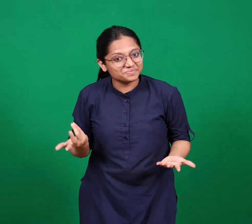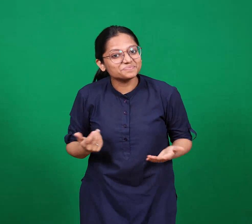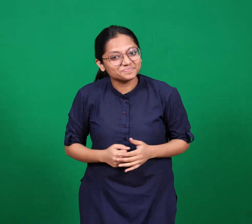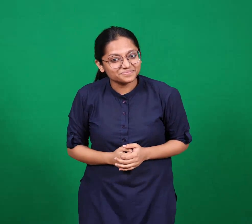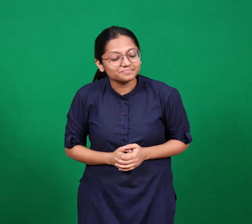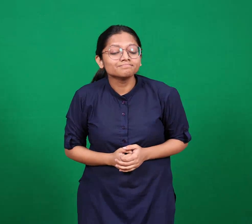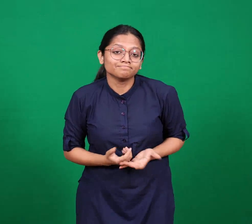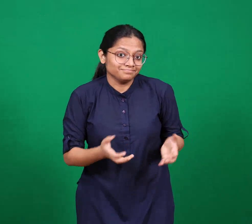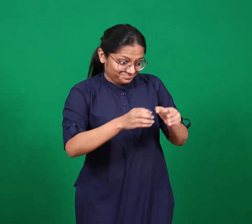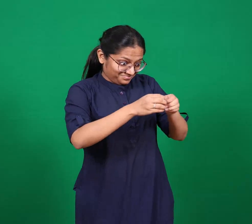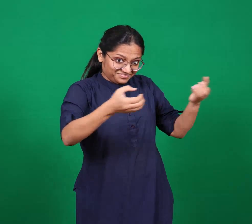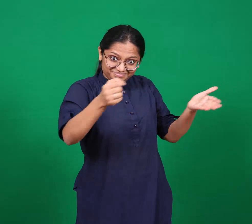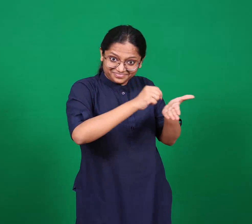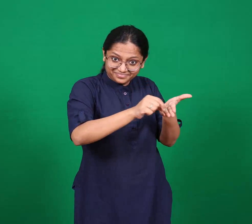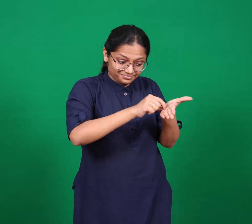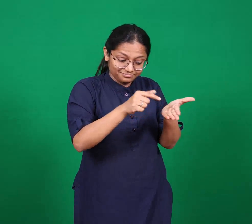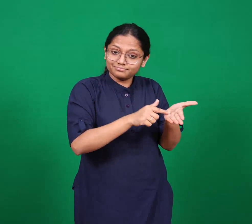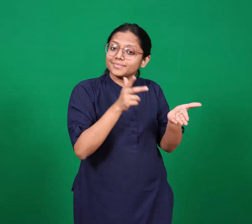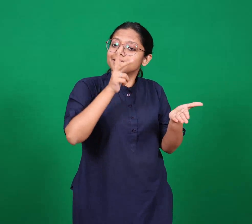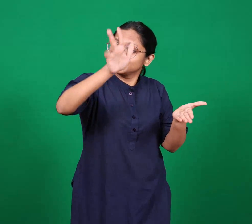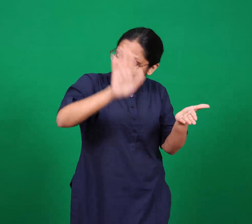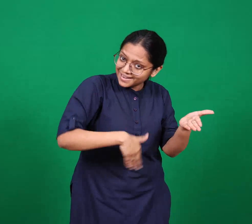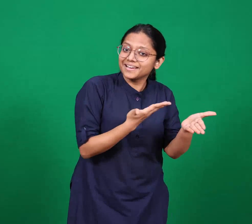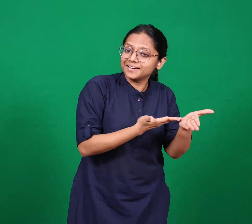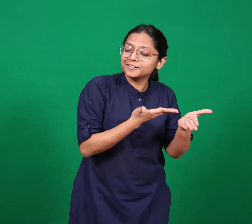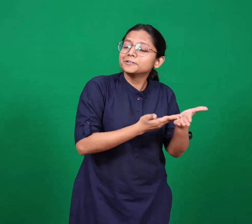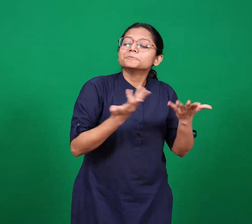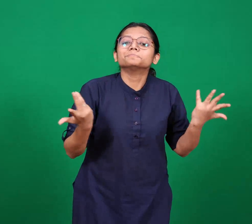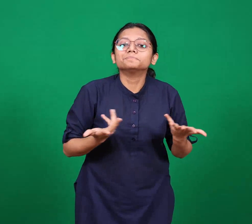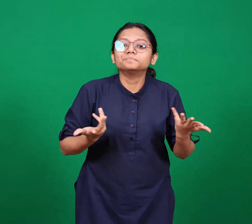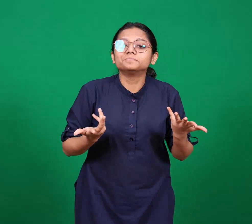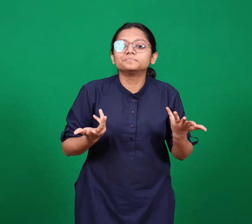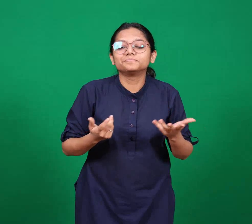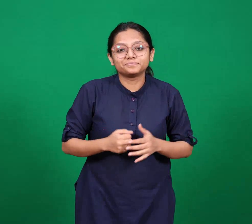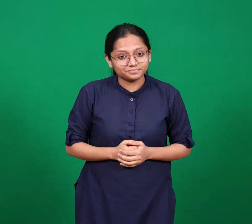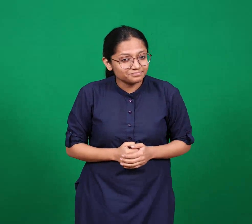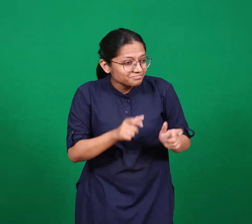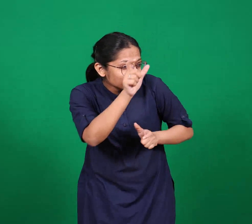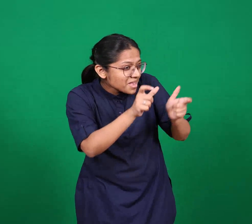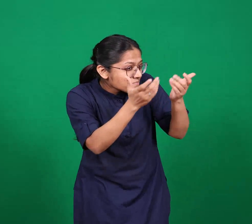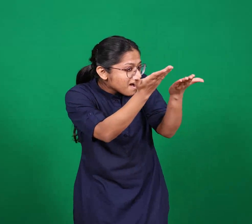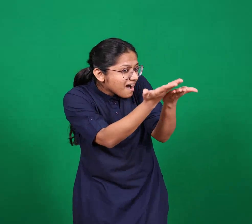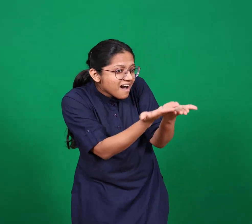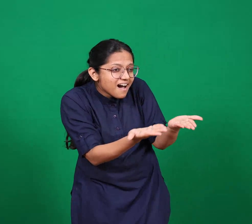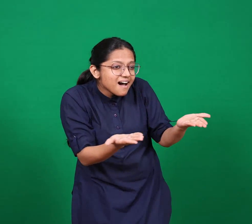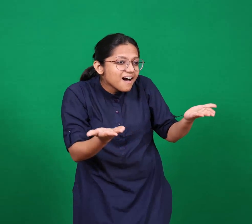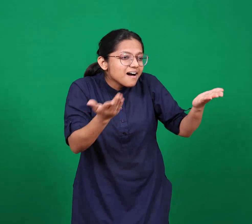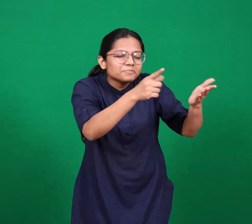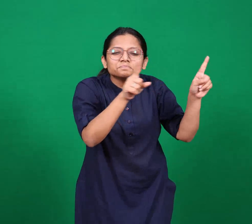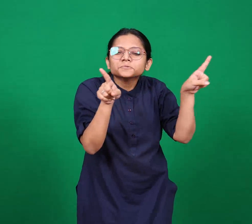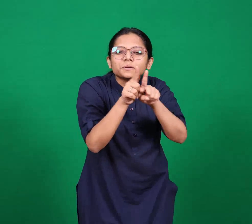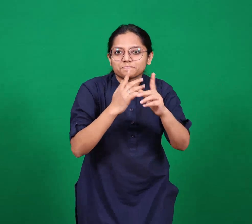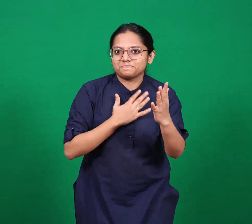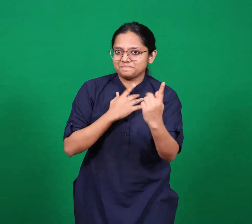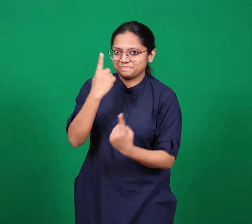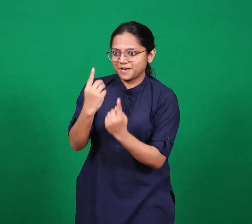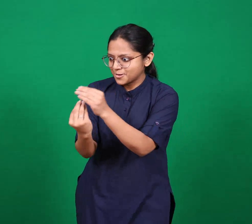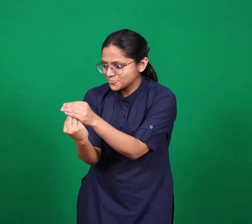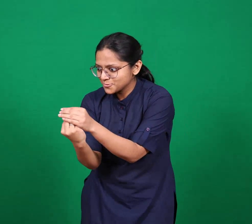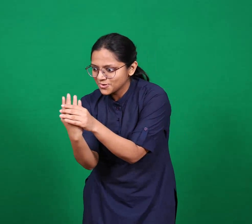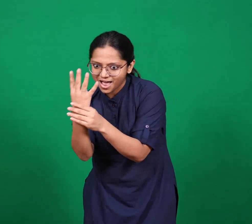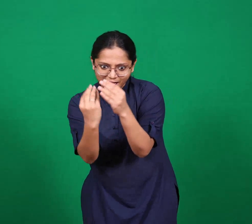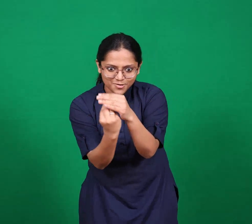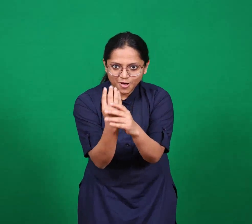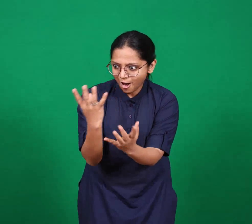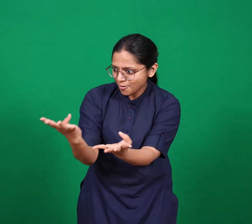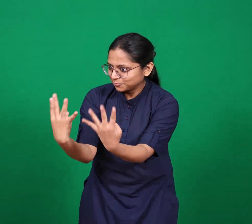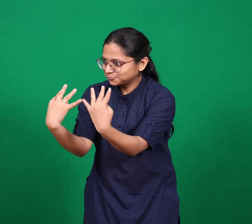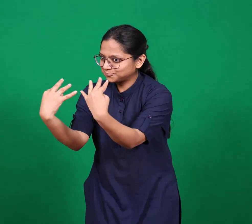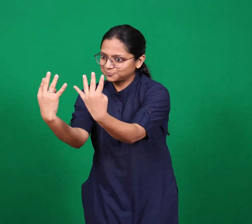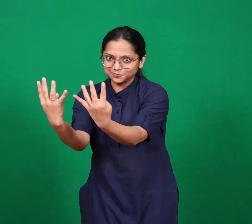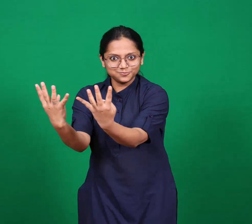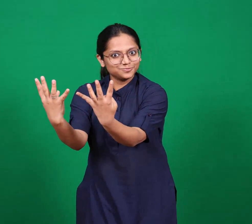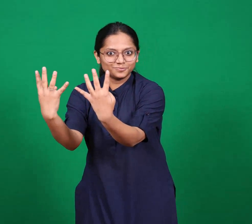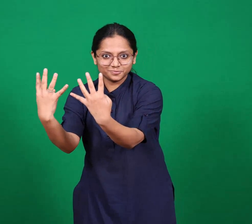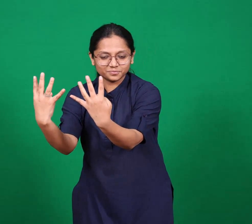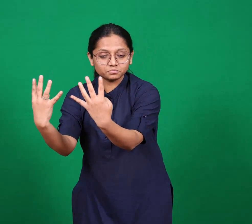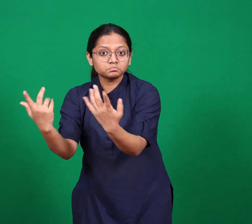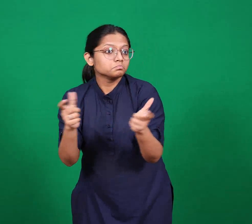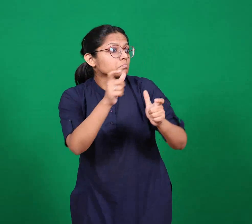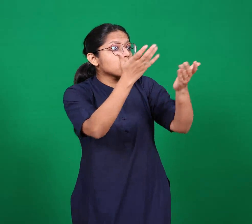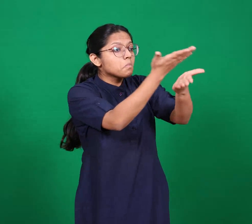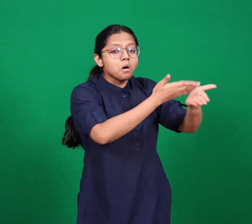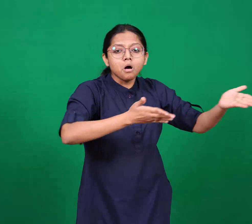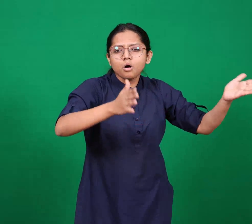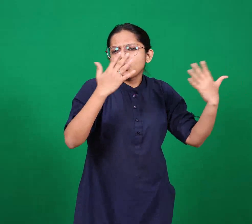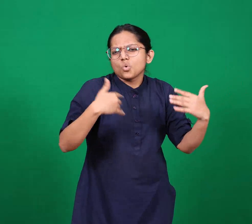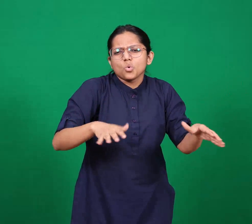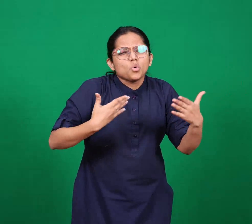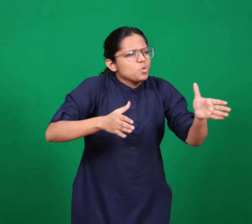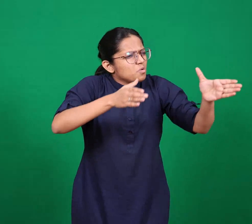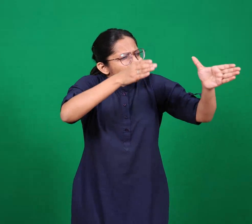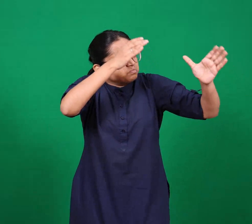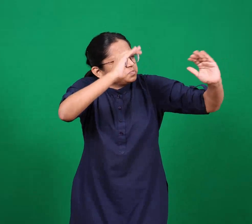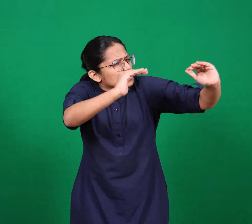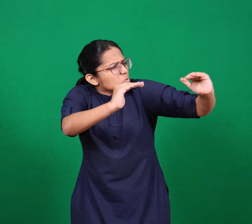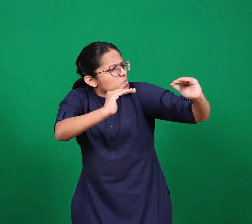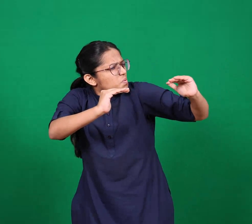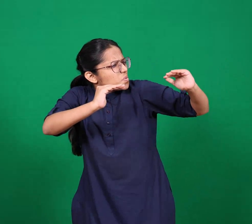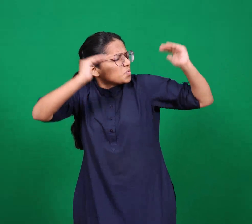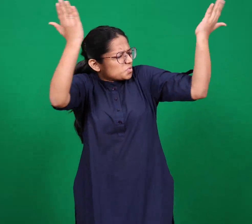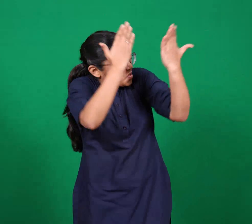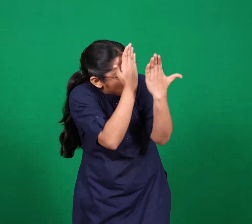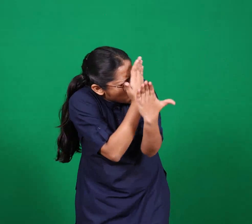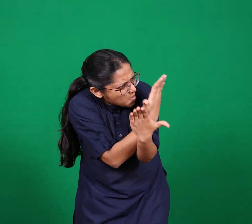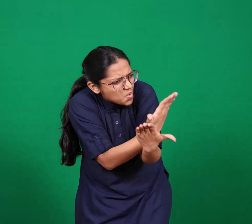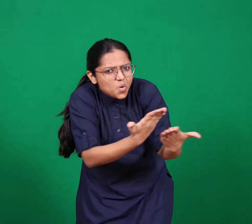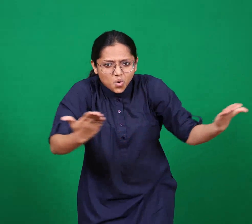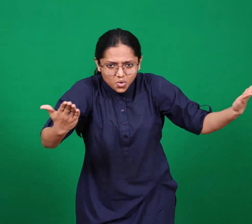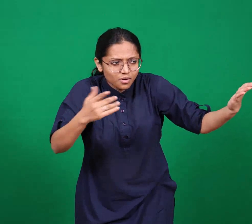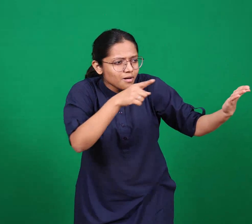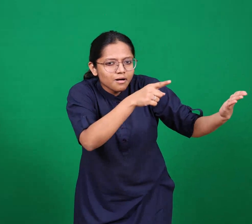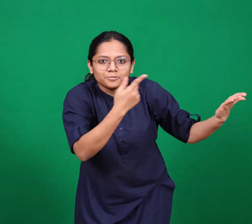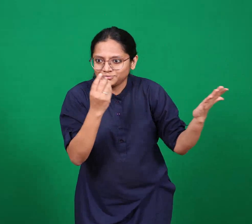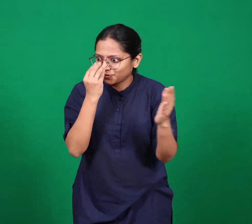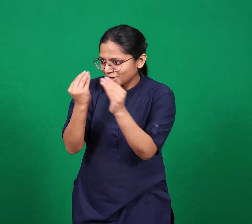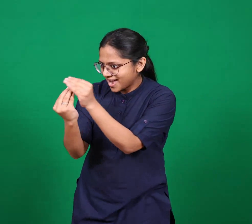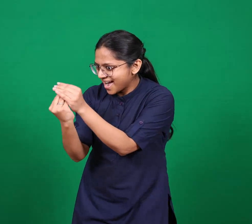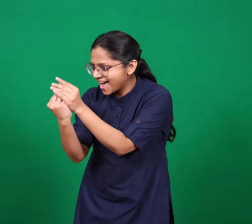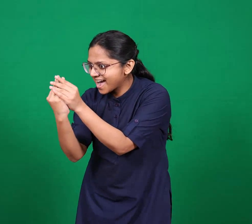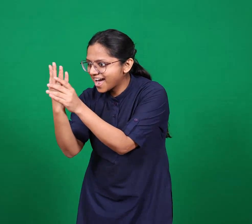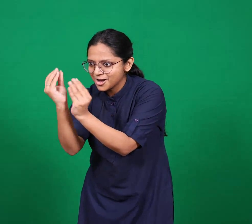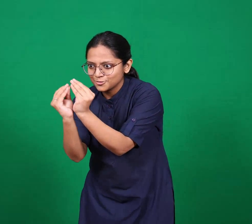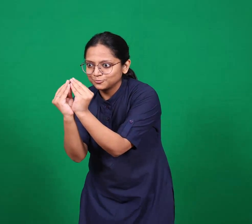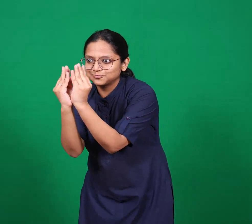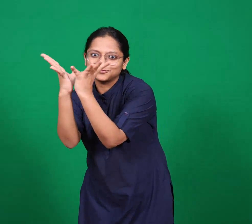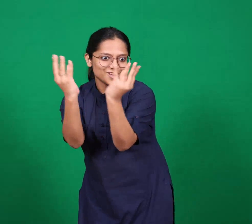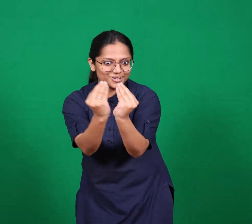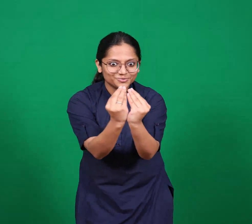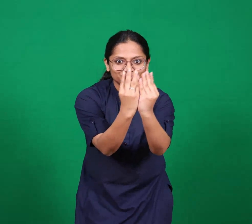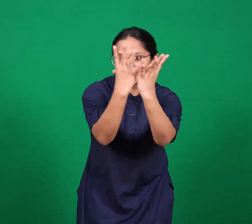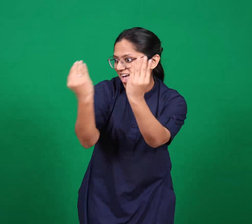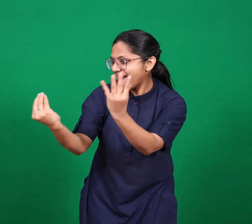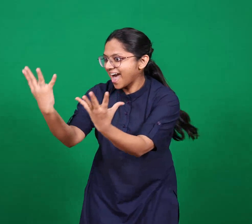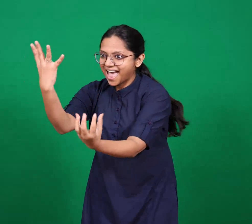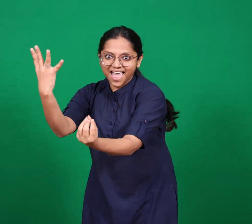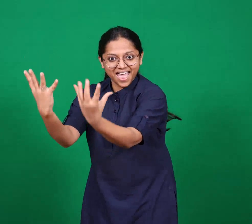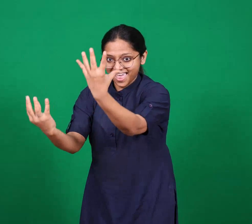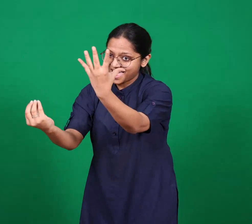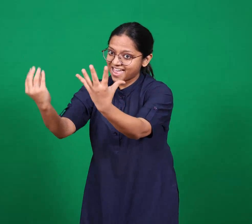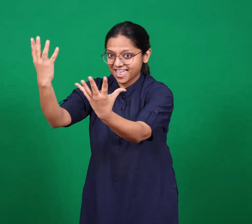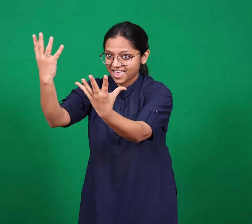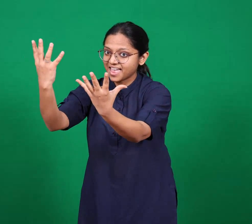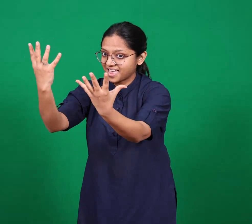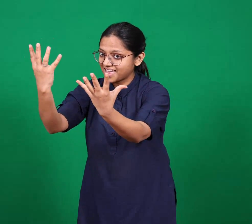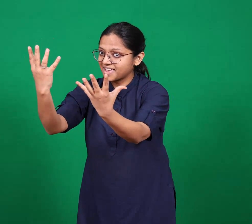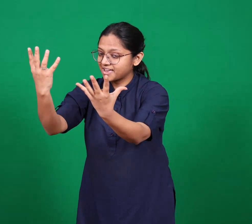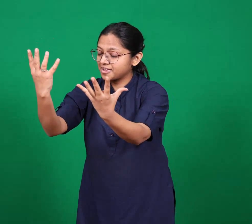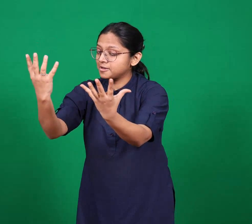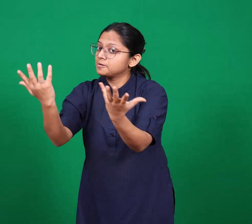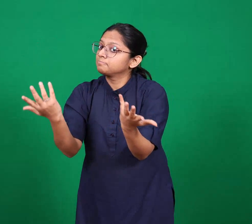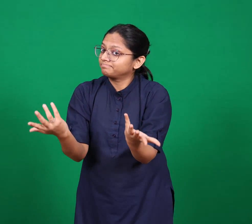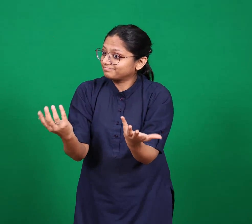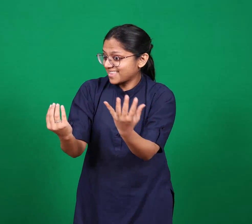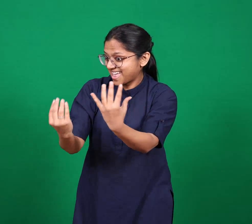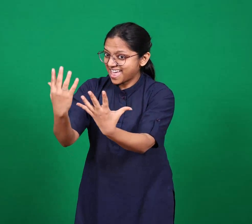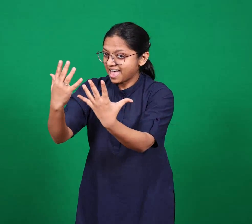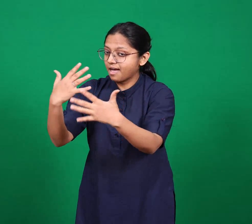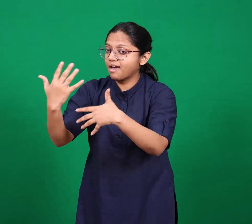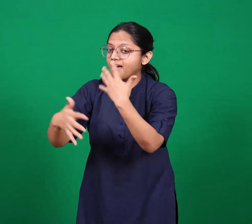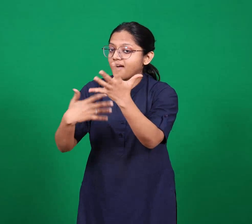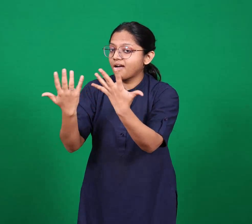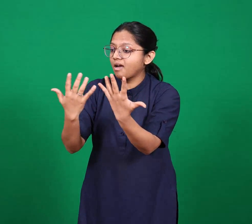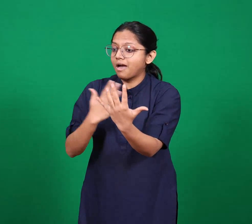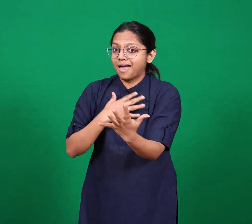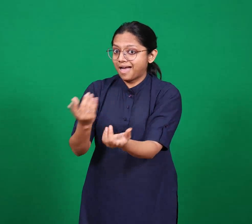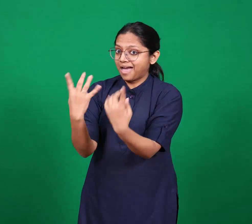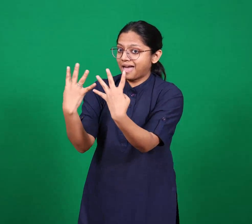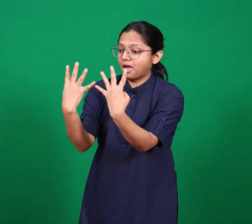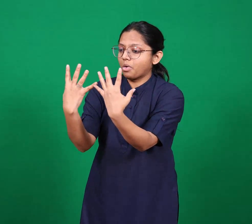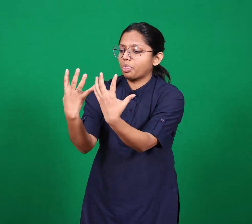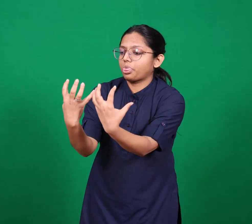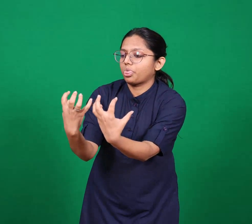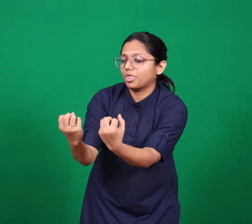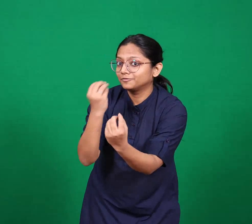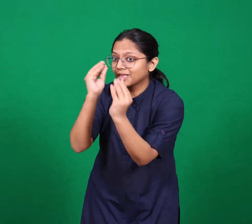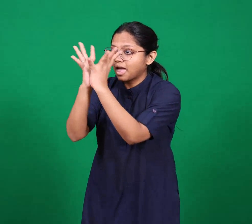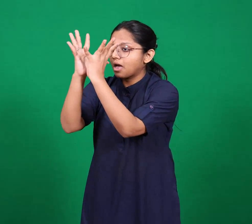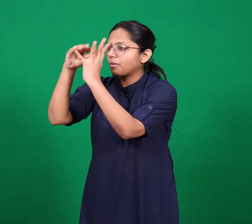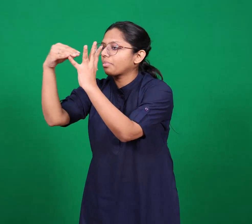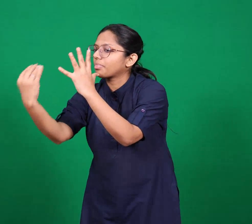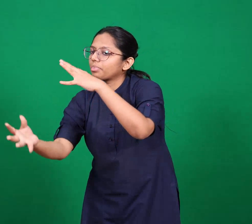For, "All flesh is like grass, and all its glory like the flowers of the field;